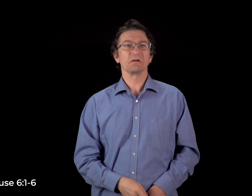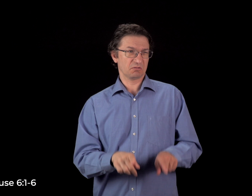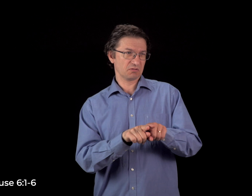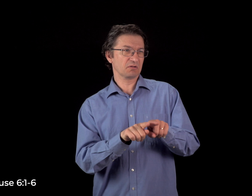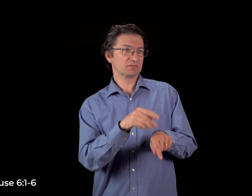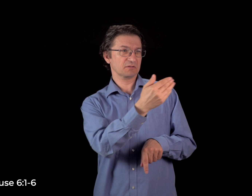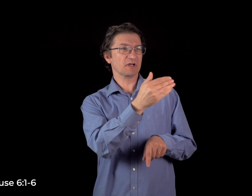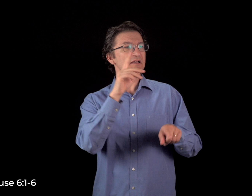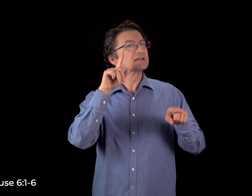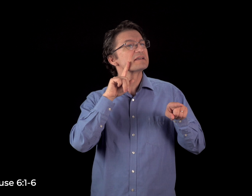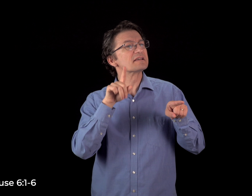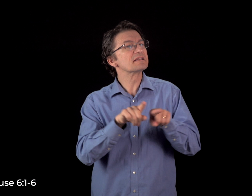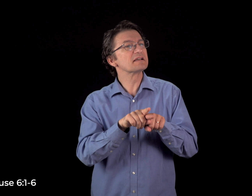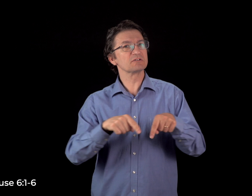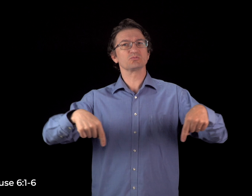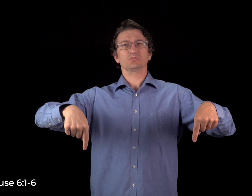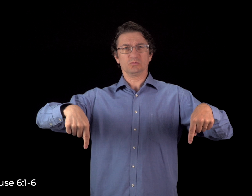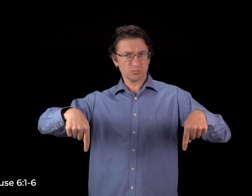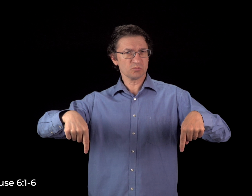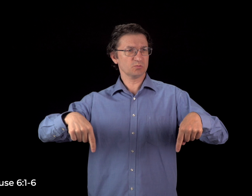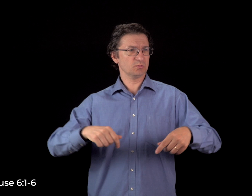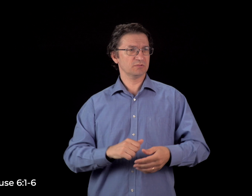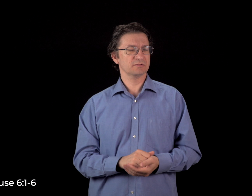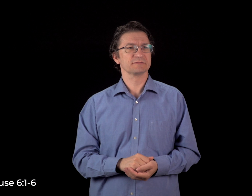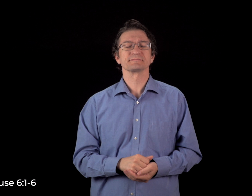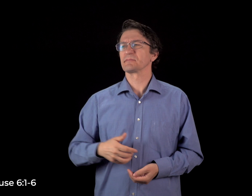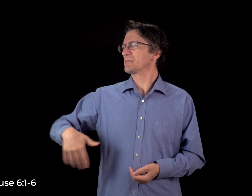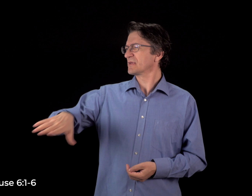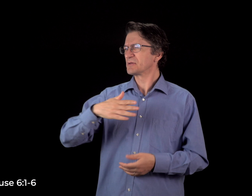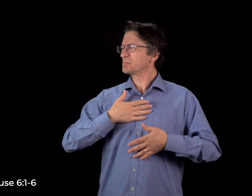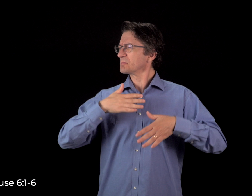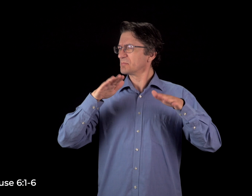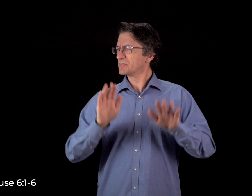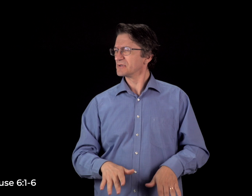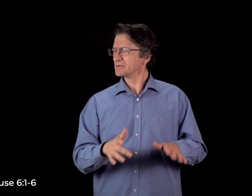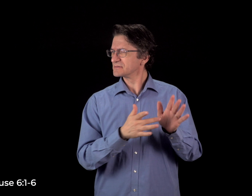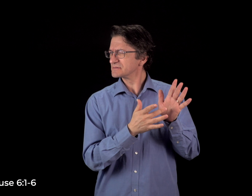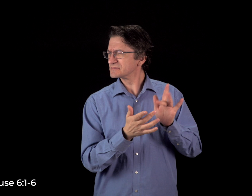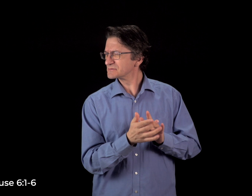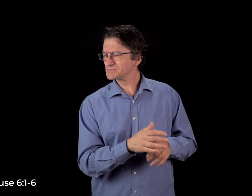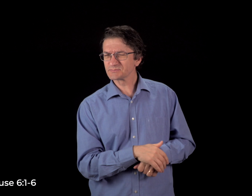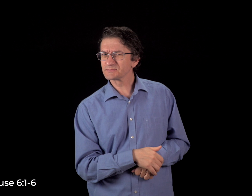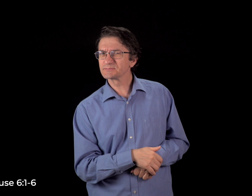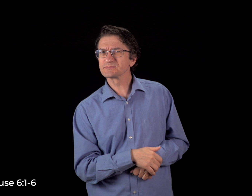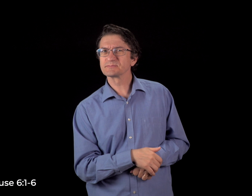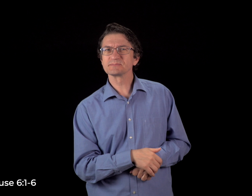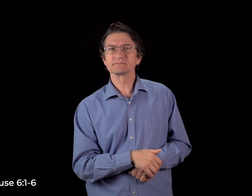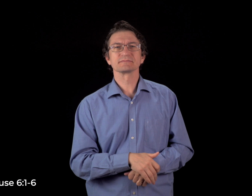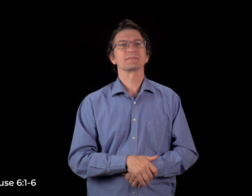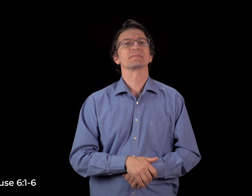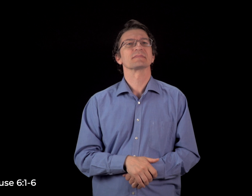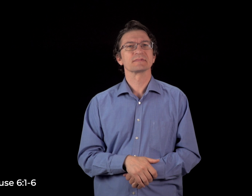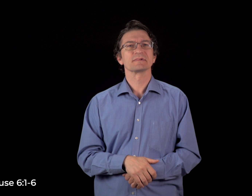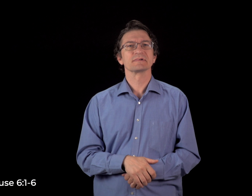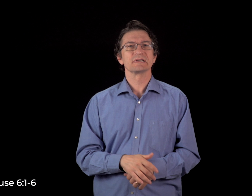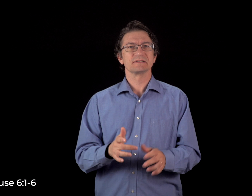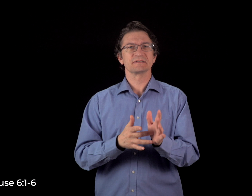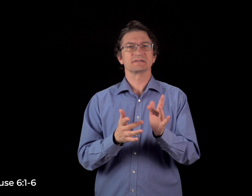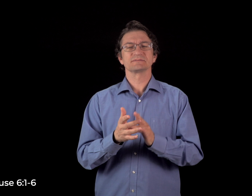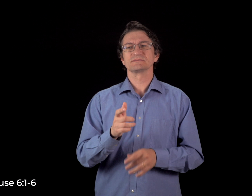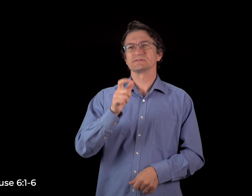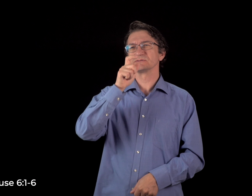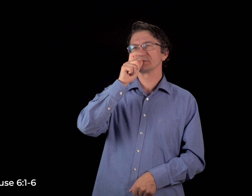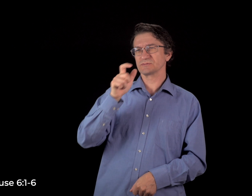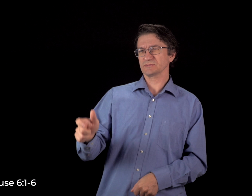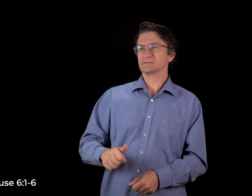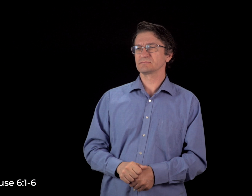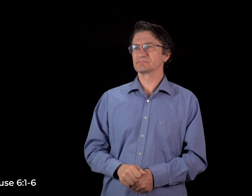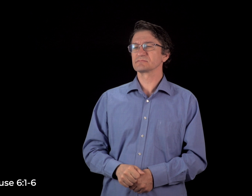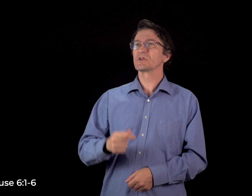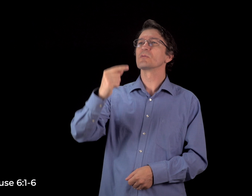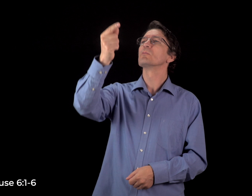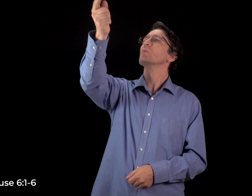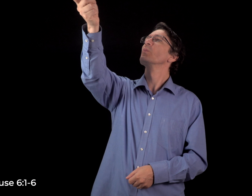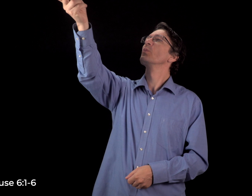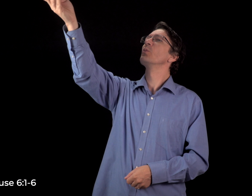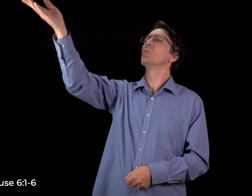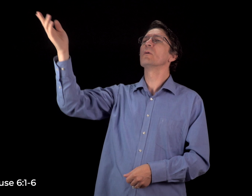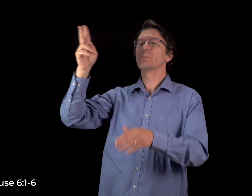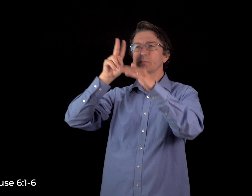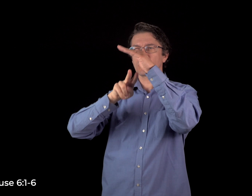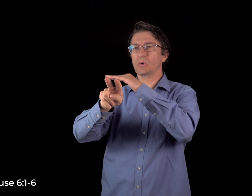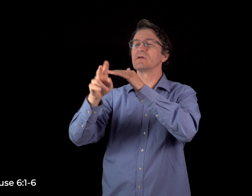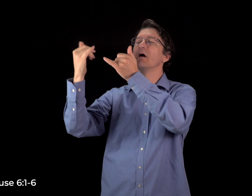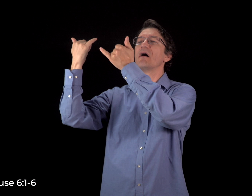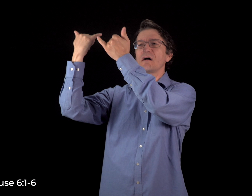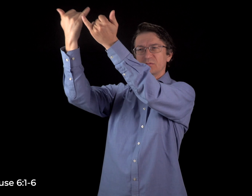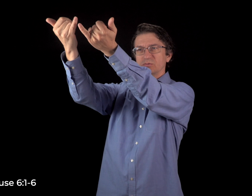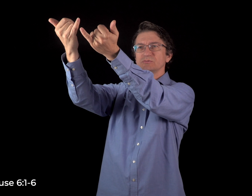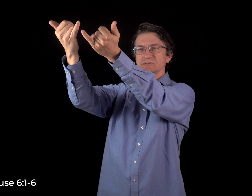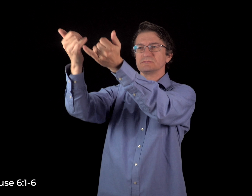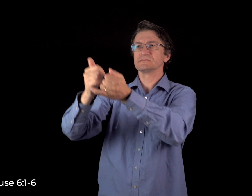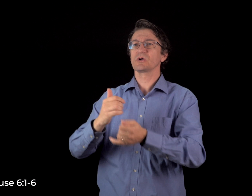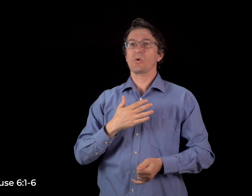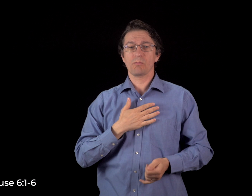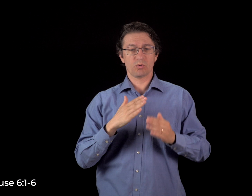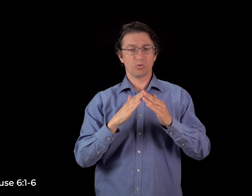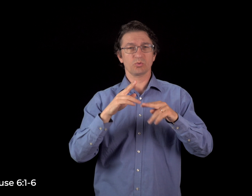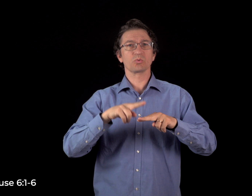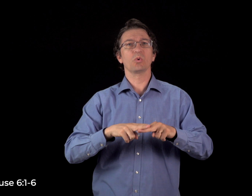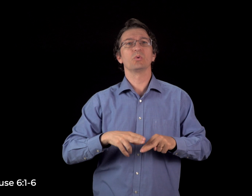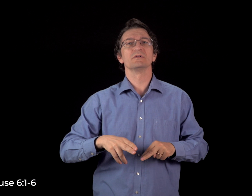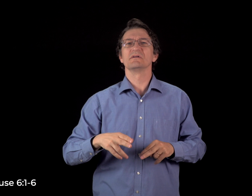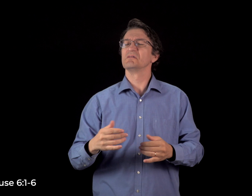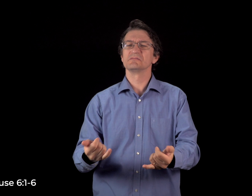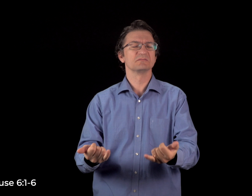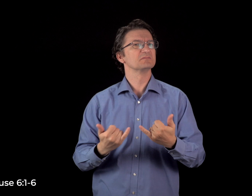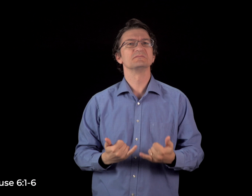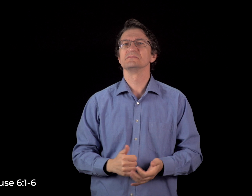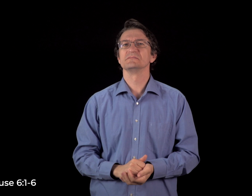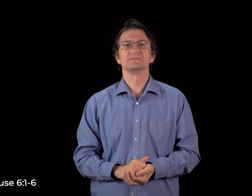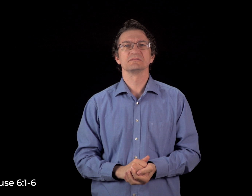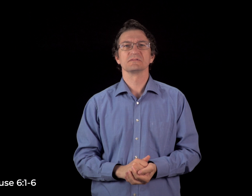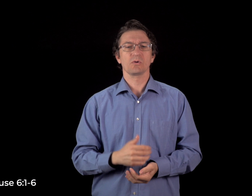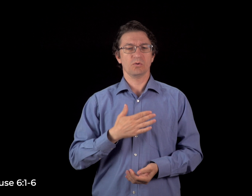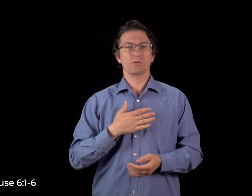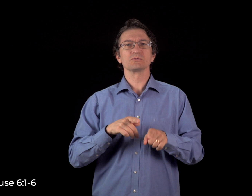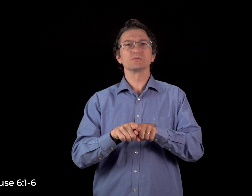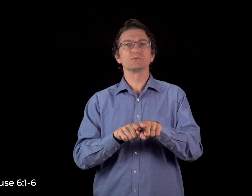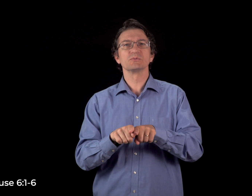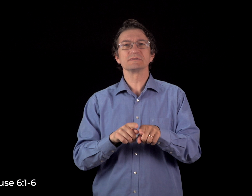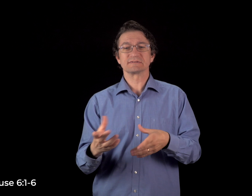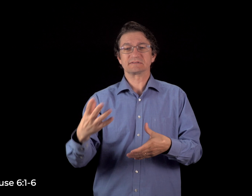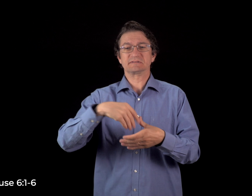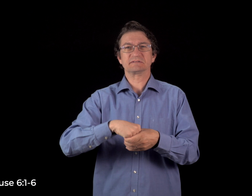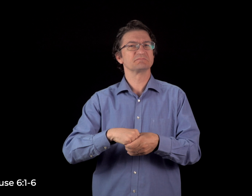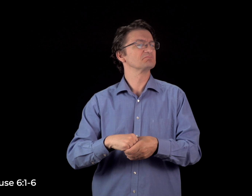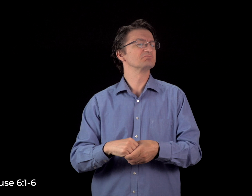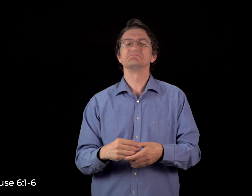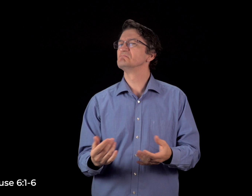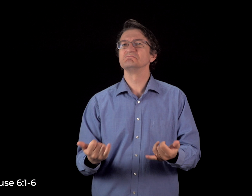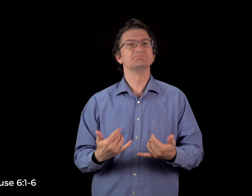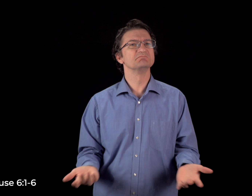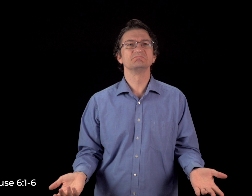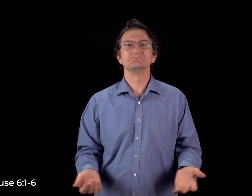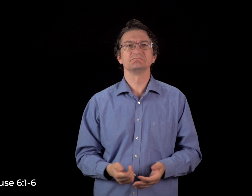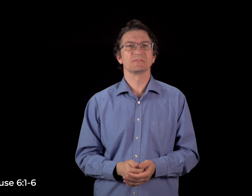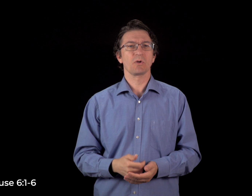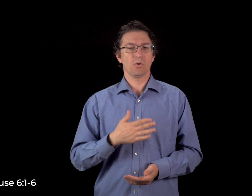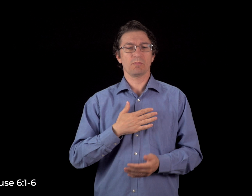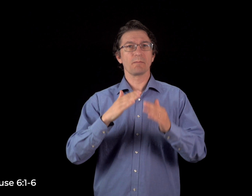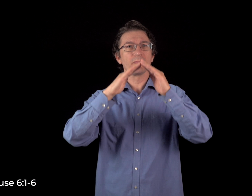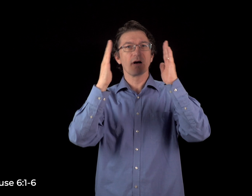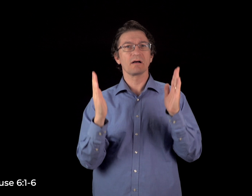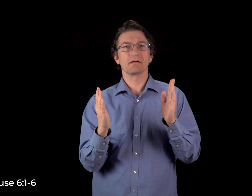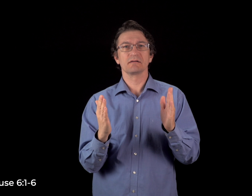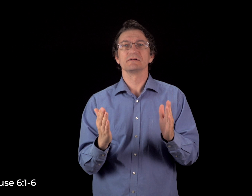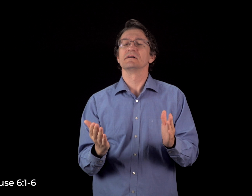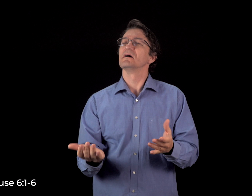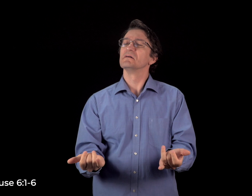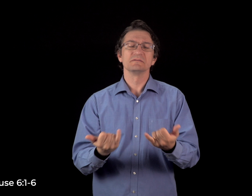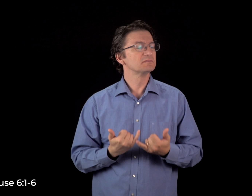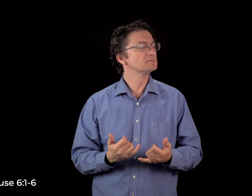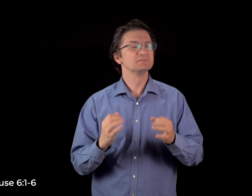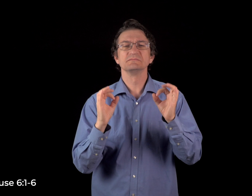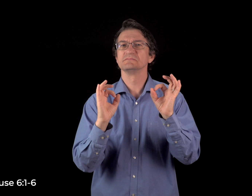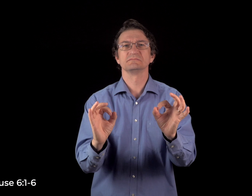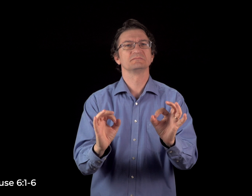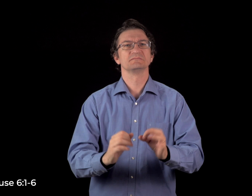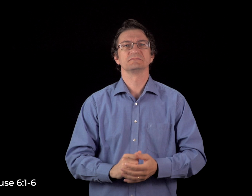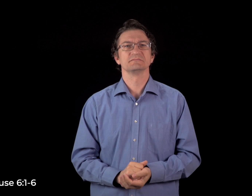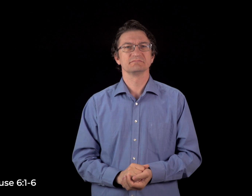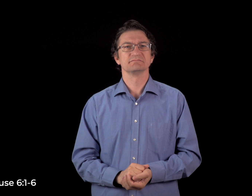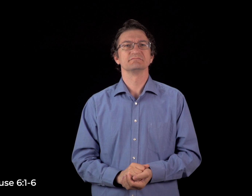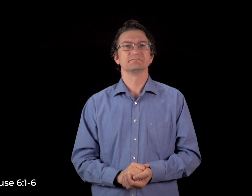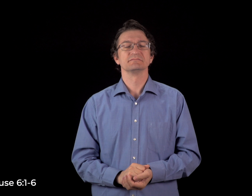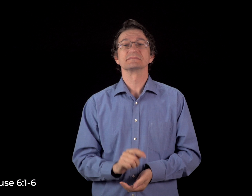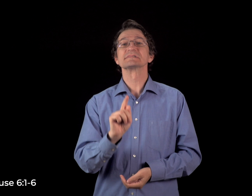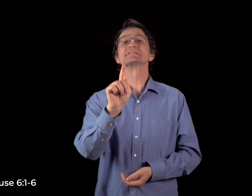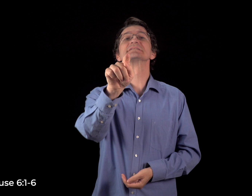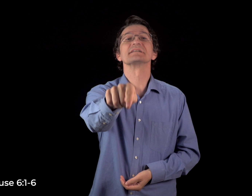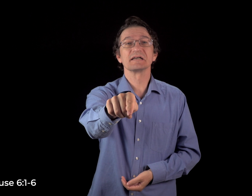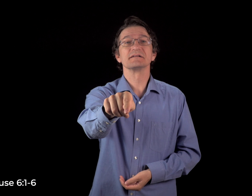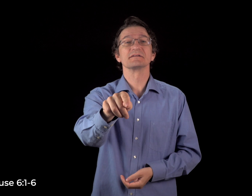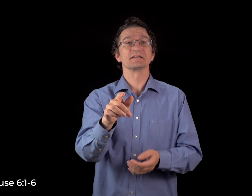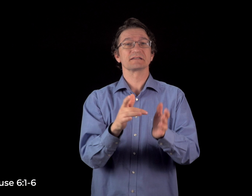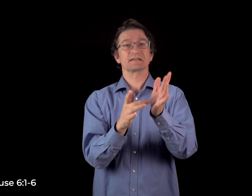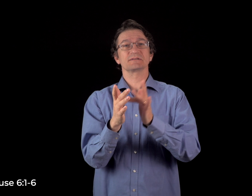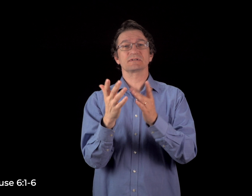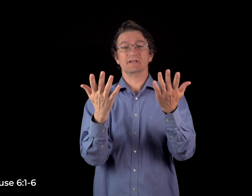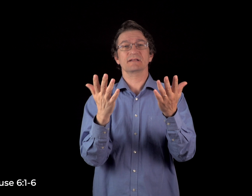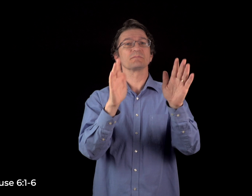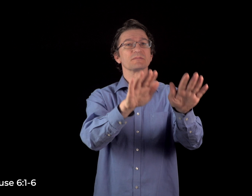And they took offense at Him. Then Jesus said to them, “Only in his hometown, among his relatives, and in his own household is a prophet without honor.”